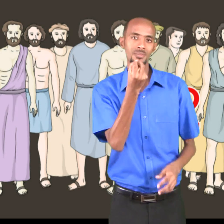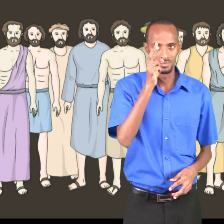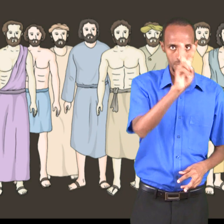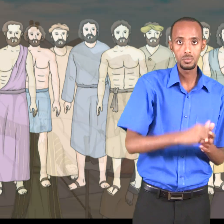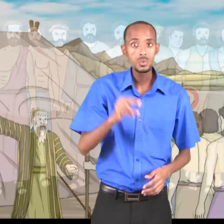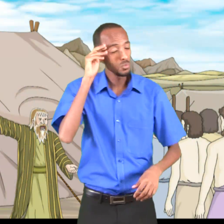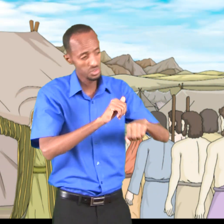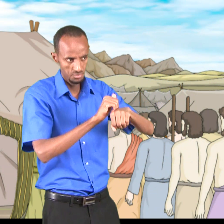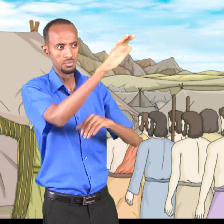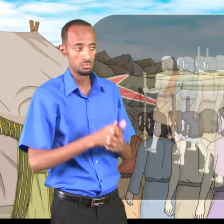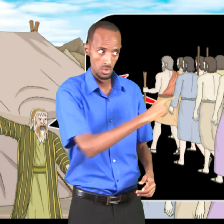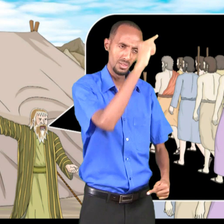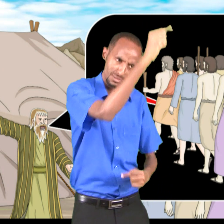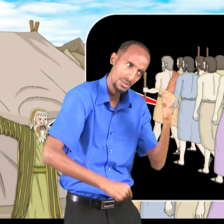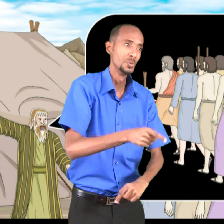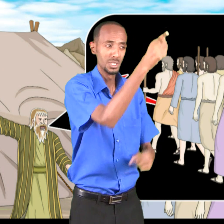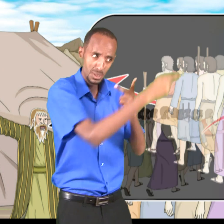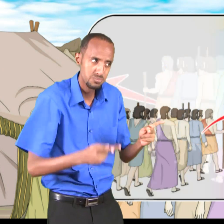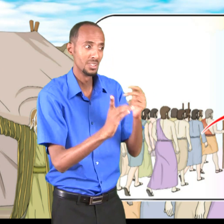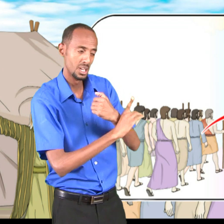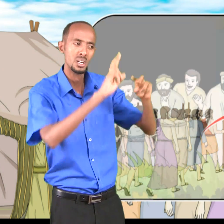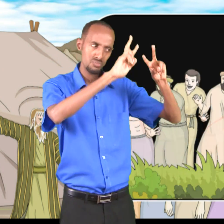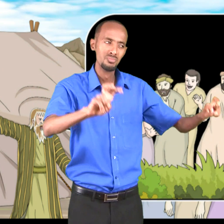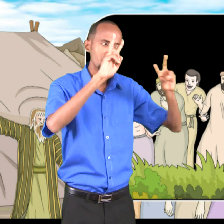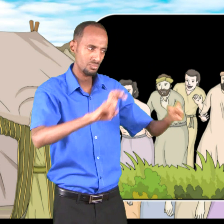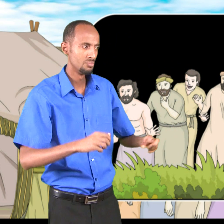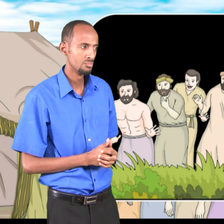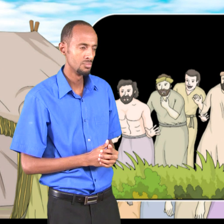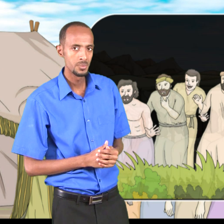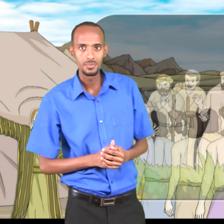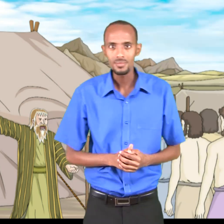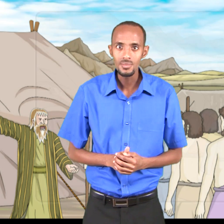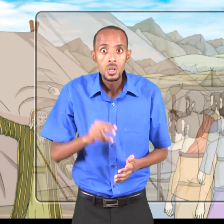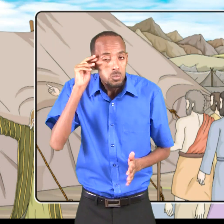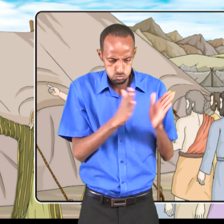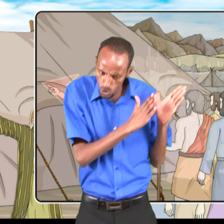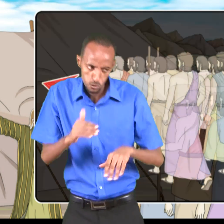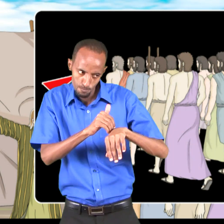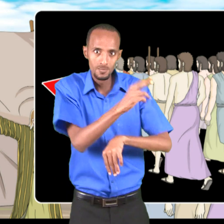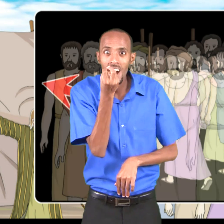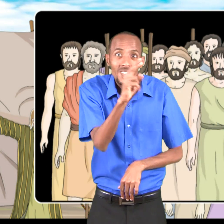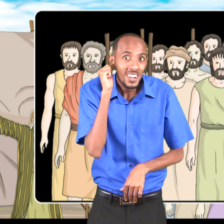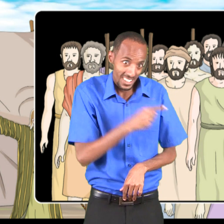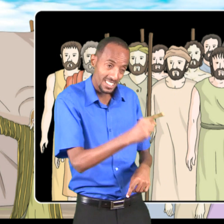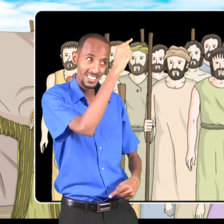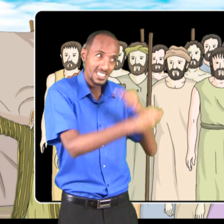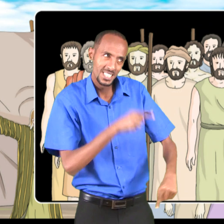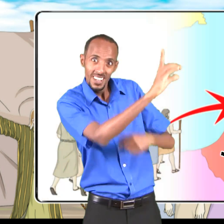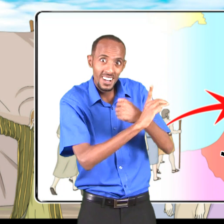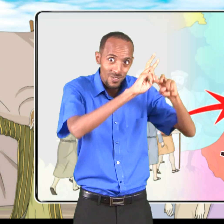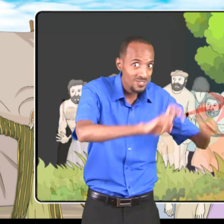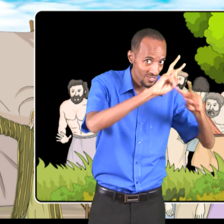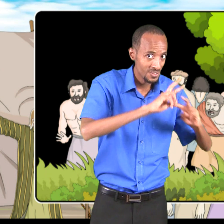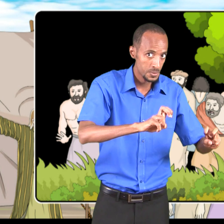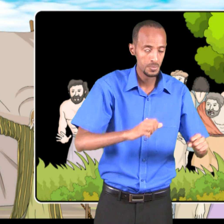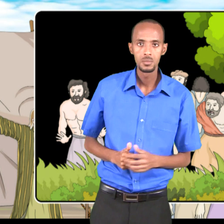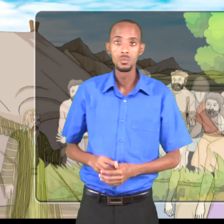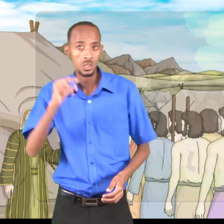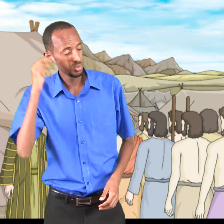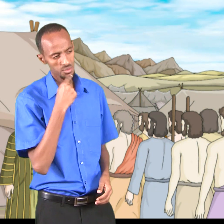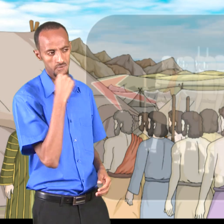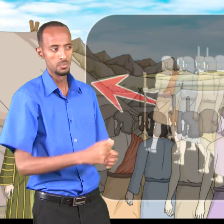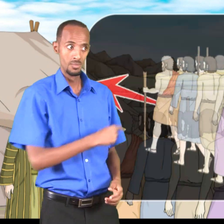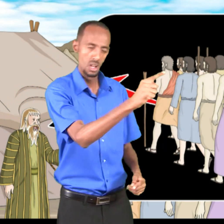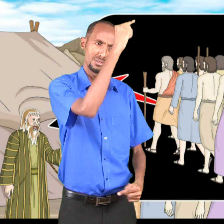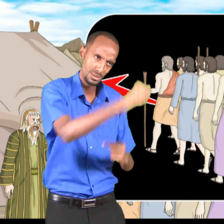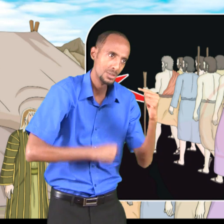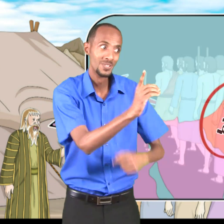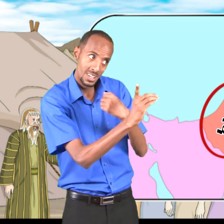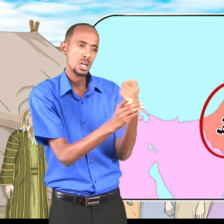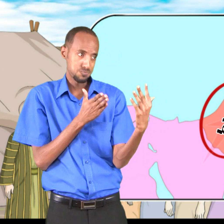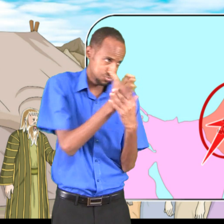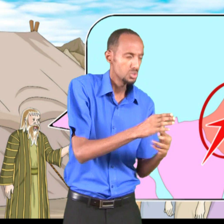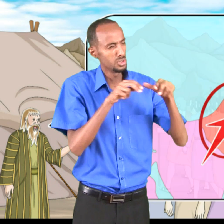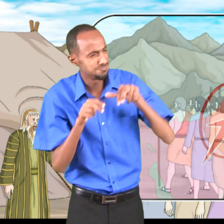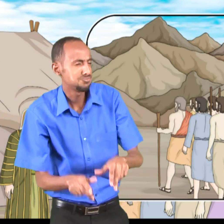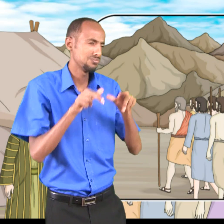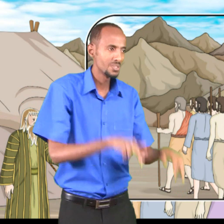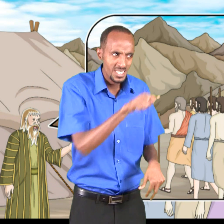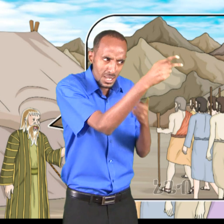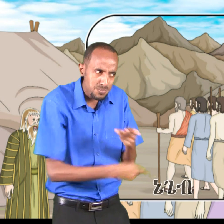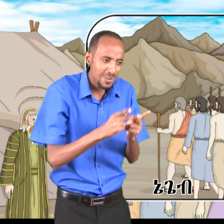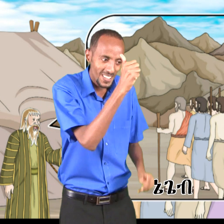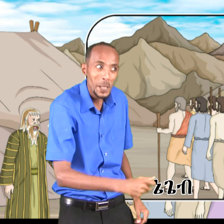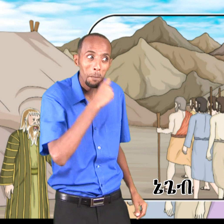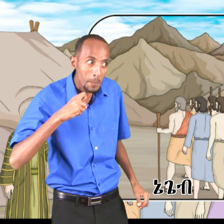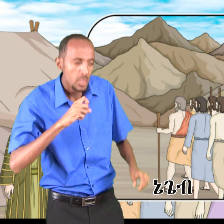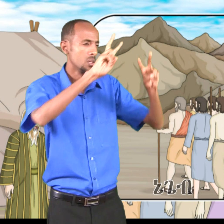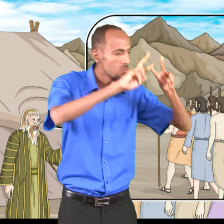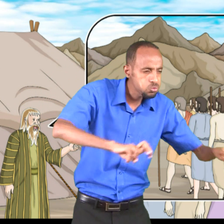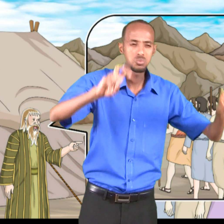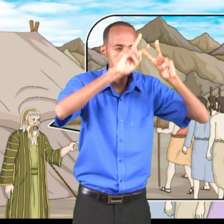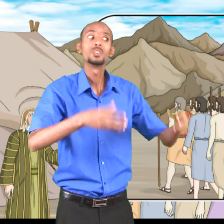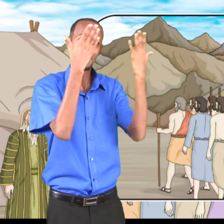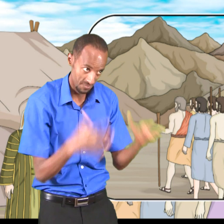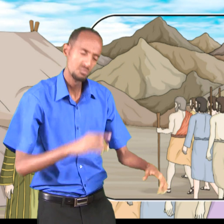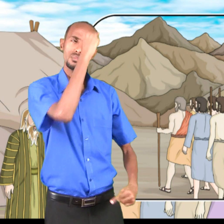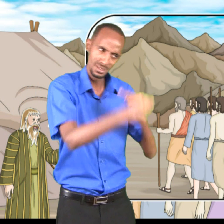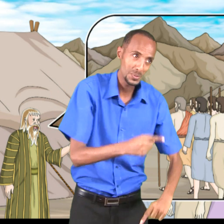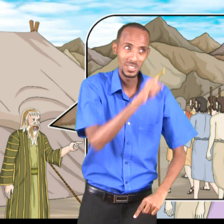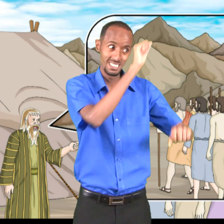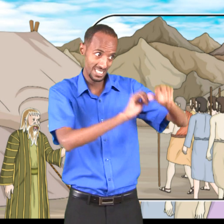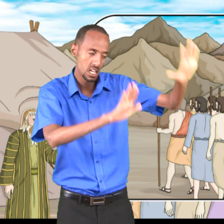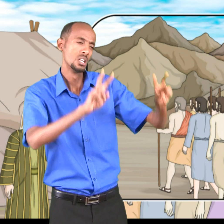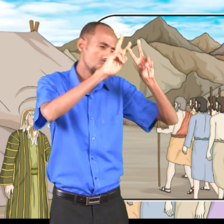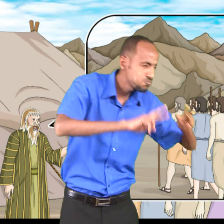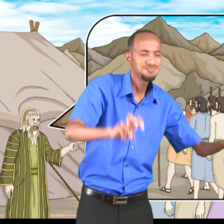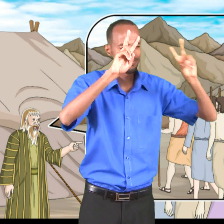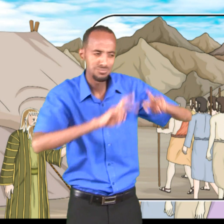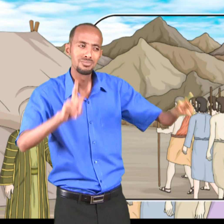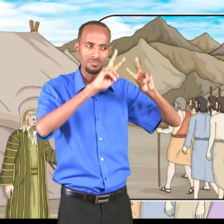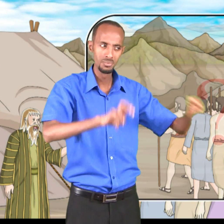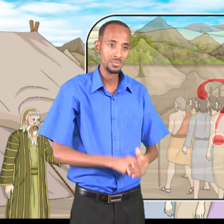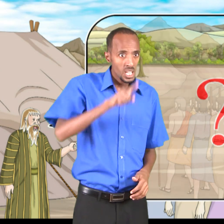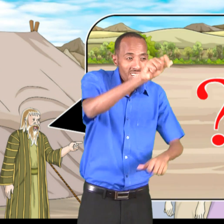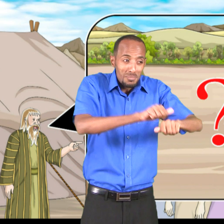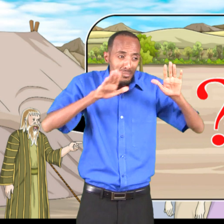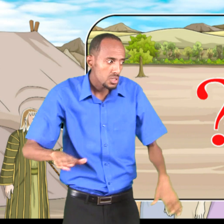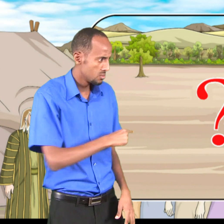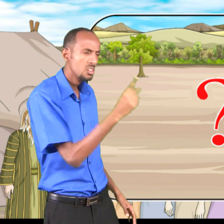When Moses sent them to spy out the land of Canaan, he told them, “Go up through the Negev and into the hill country.